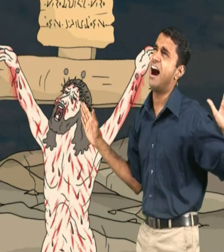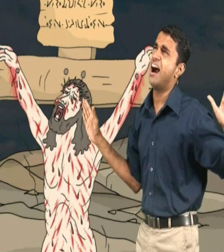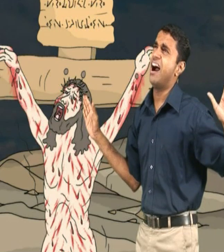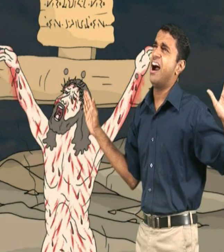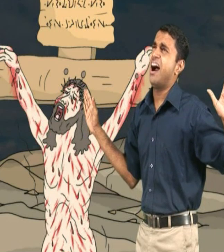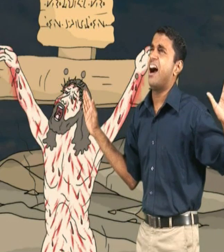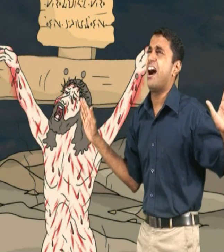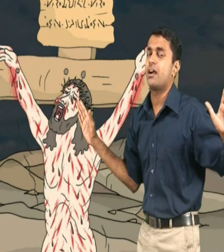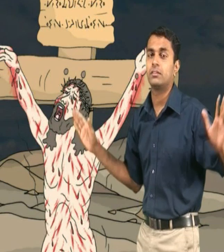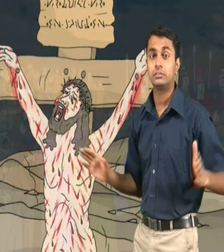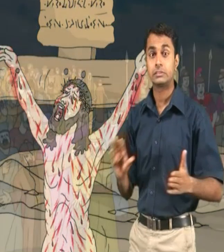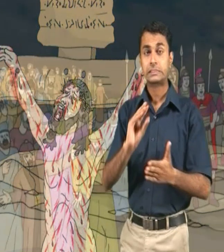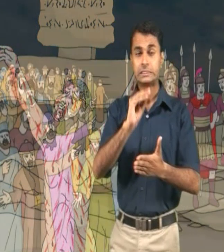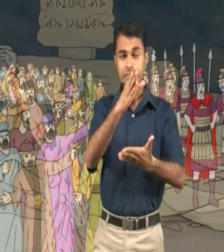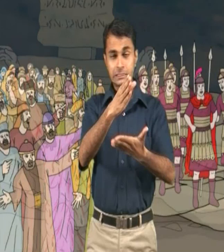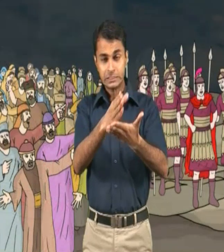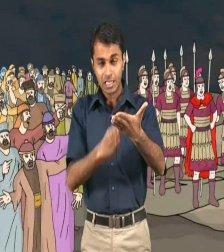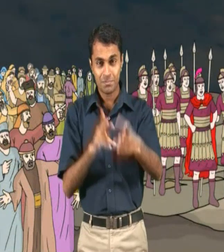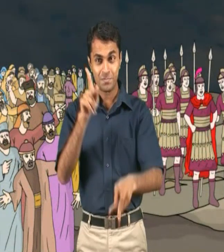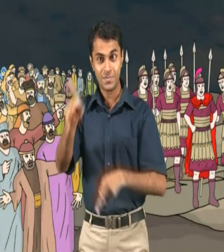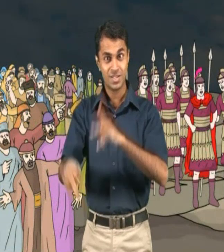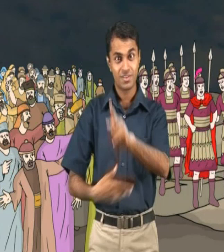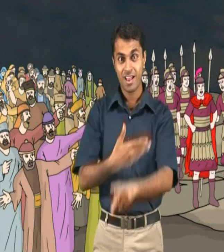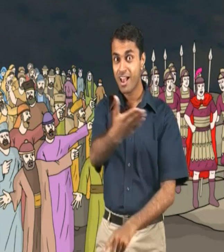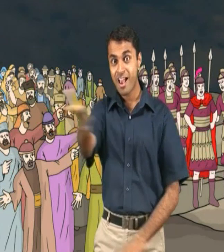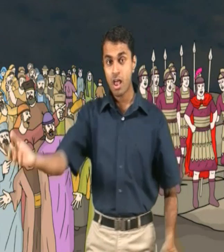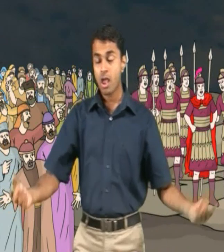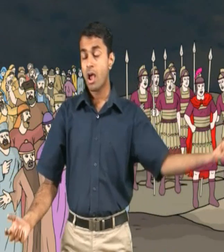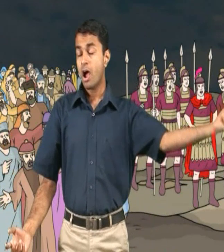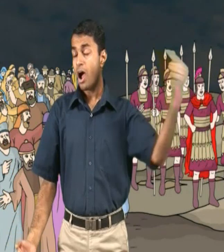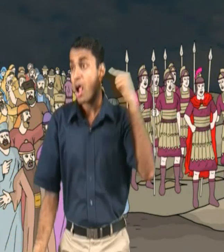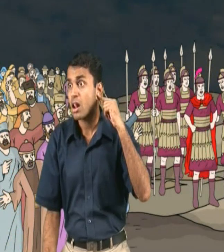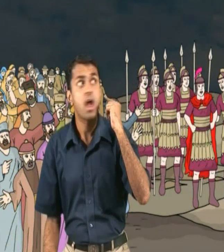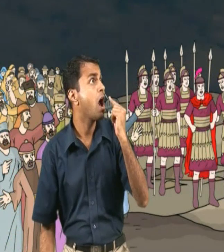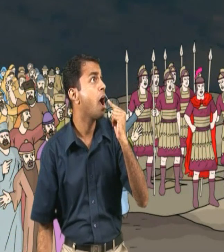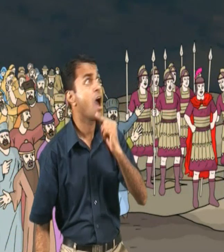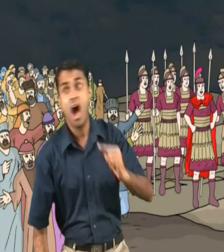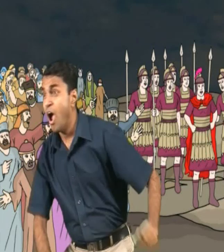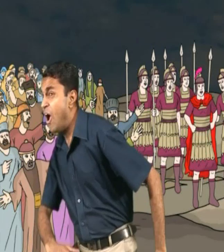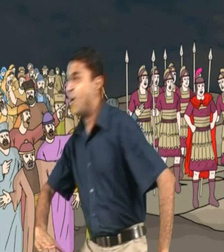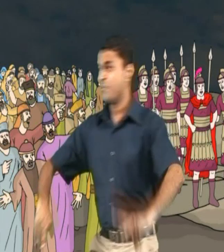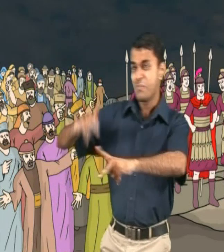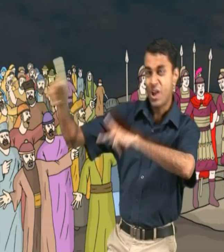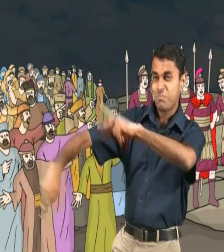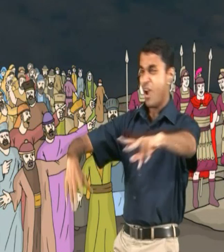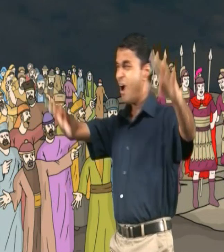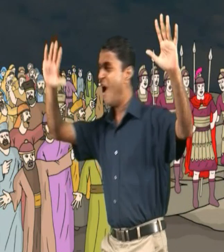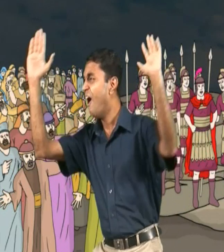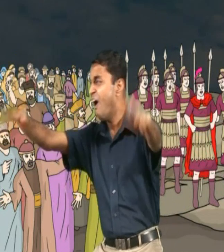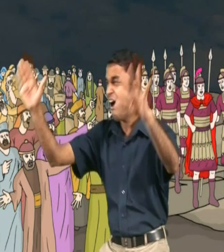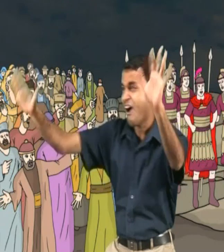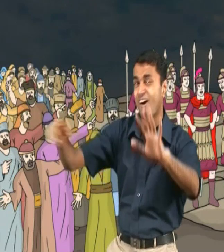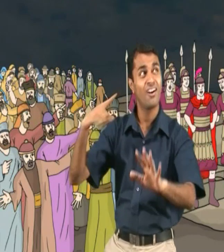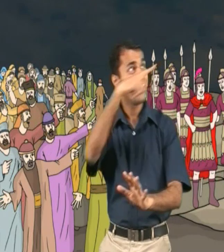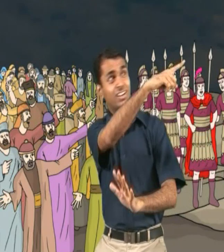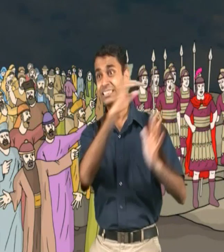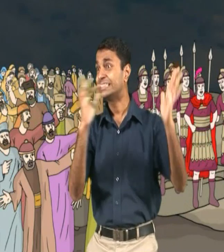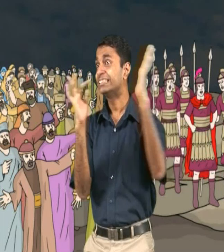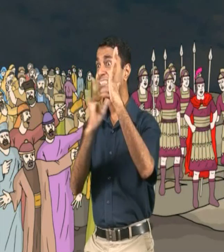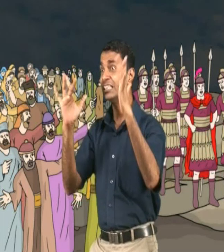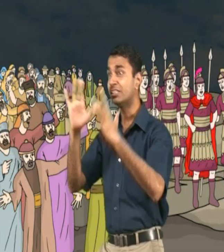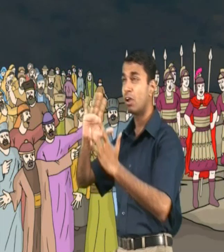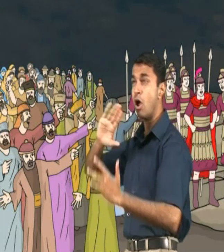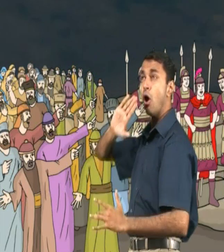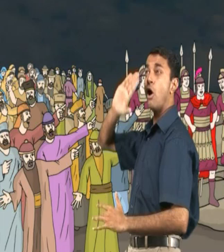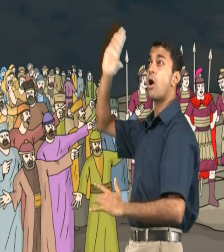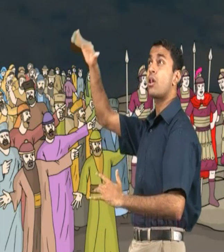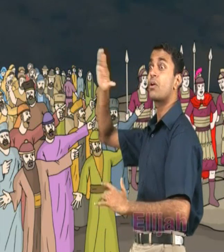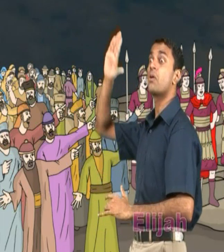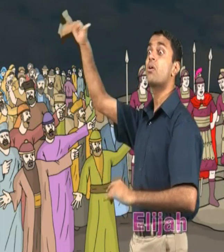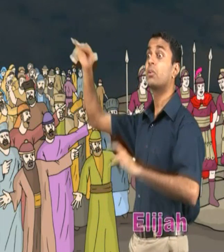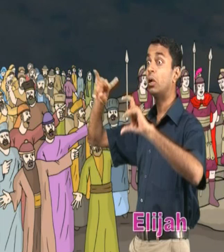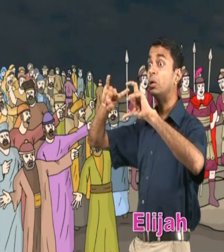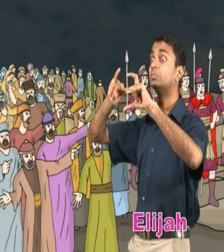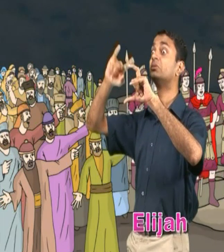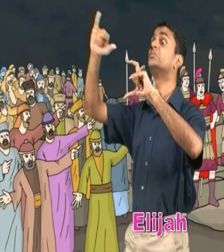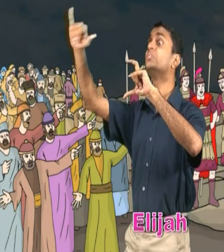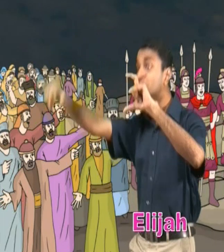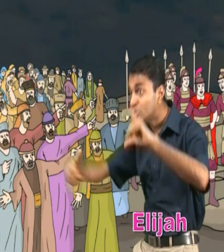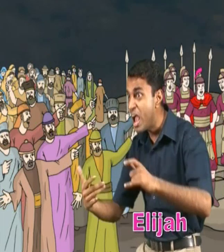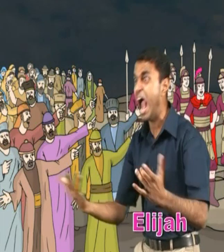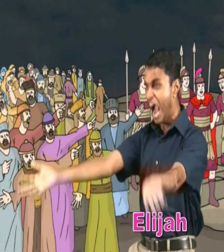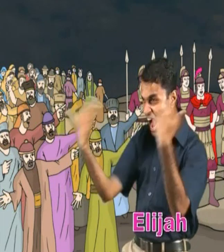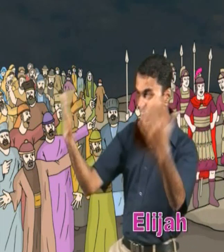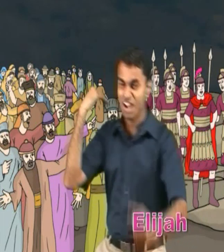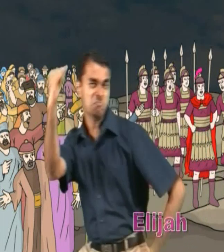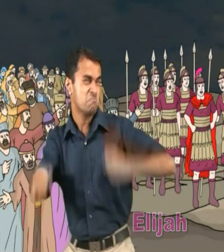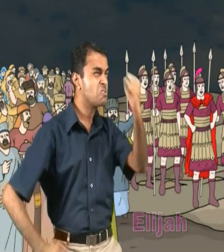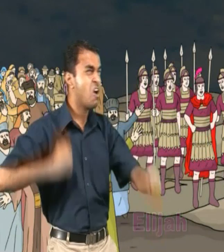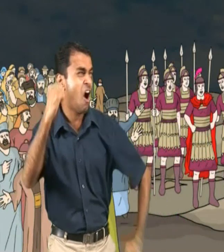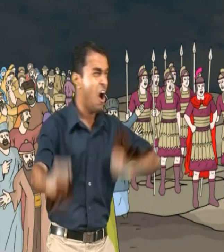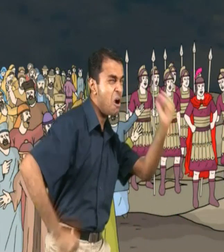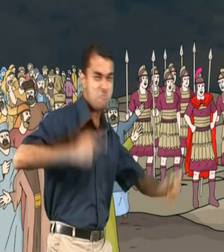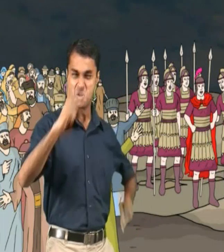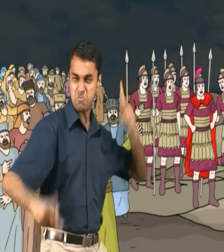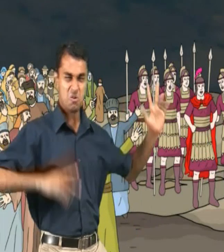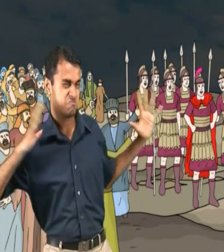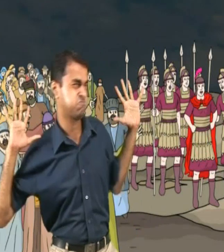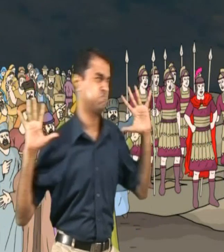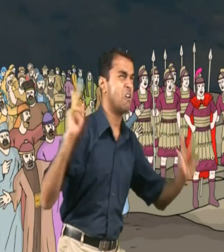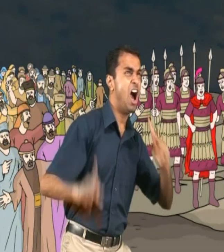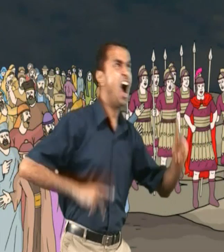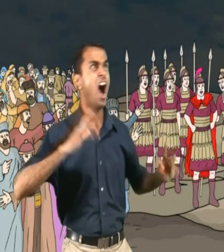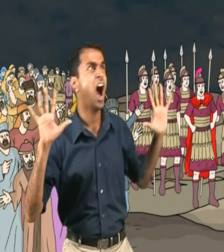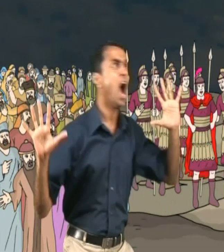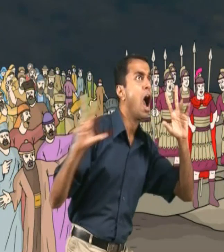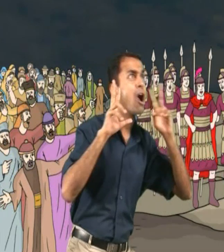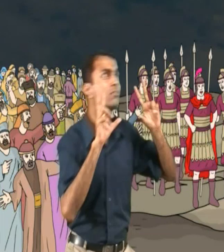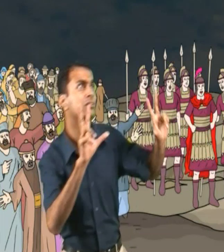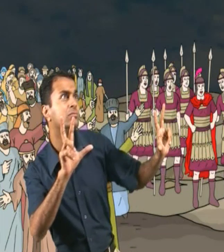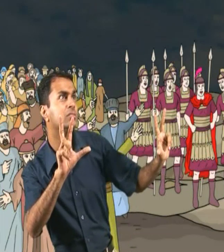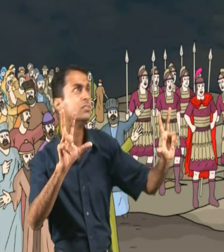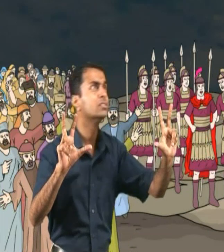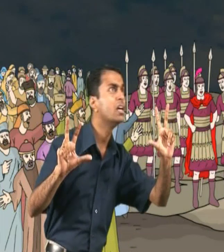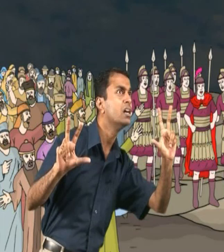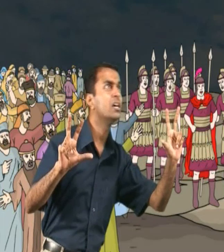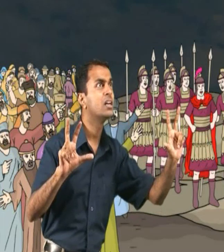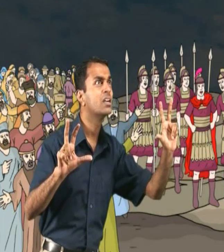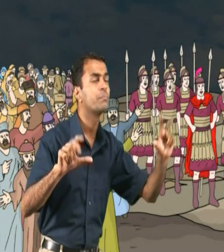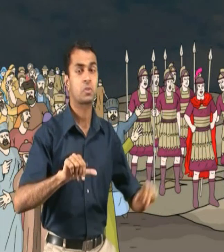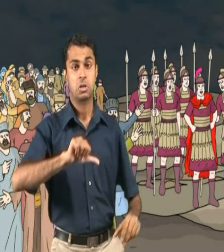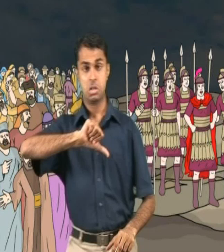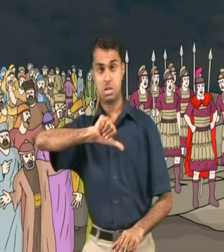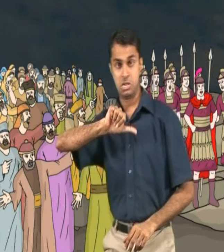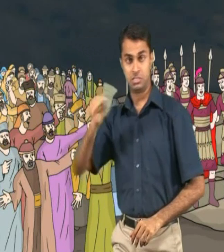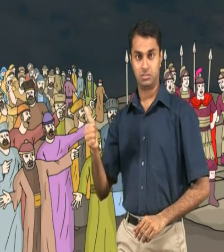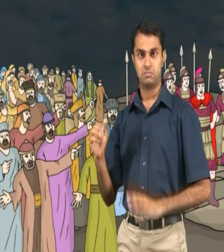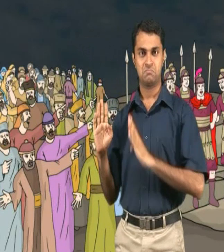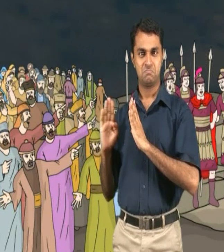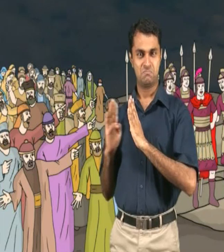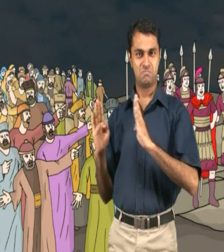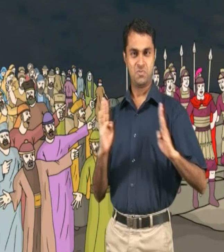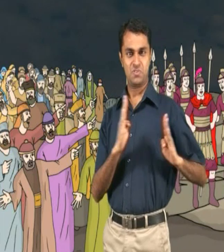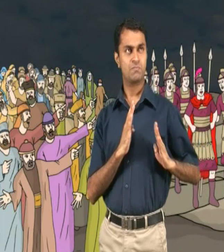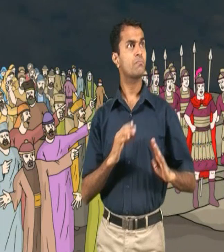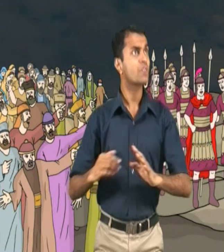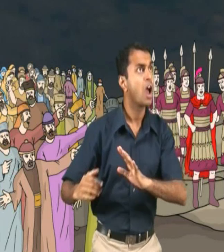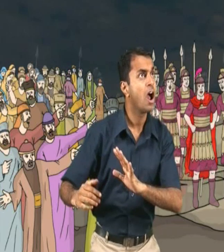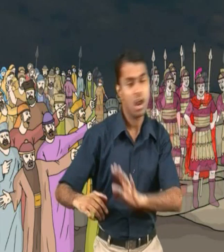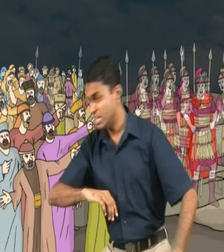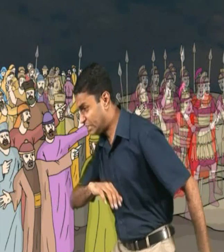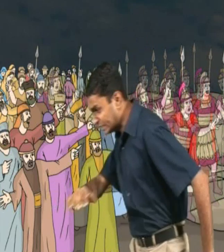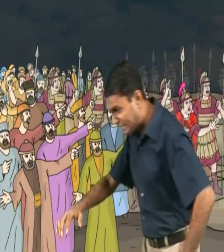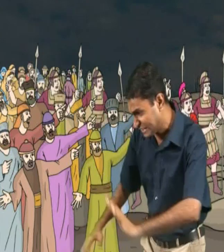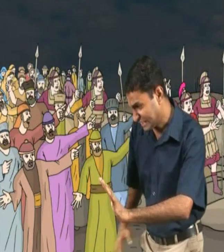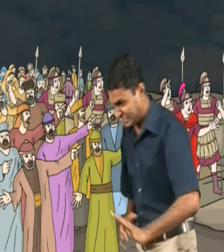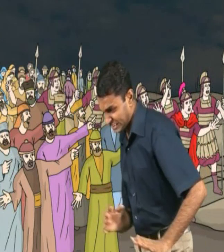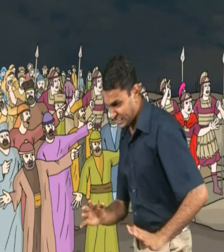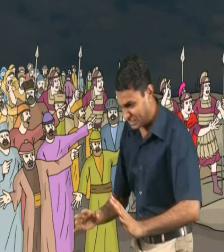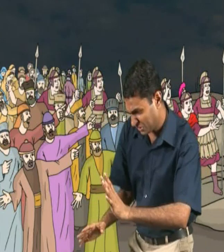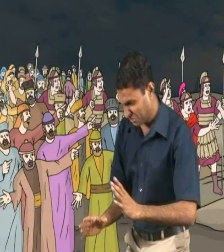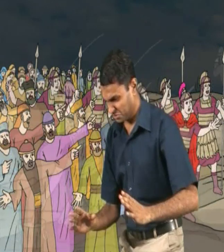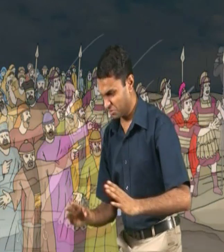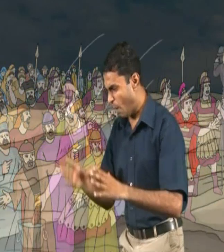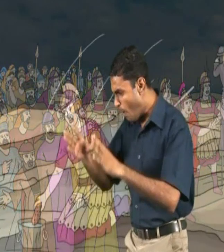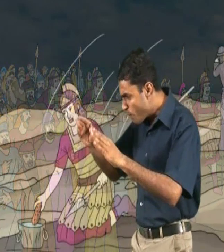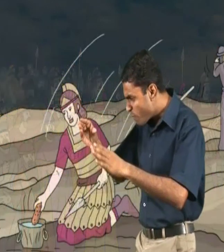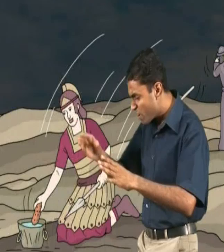When some of those standing there heard this, they said, “He is calling Elijah.”